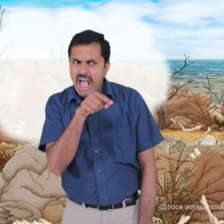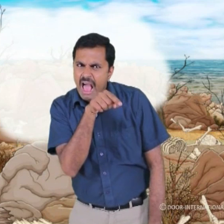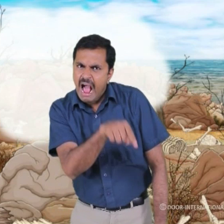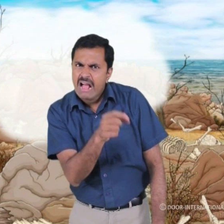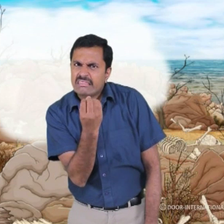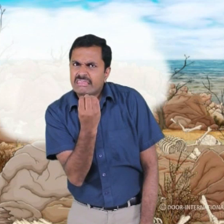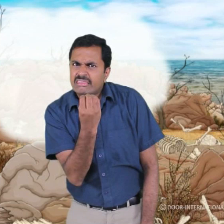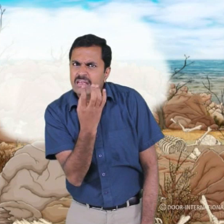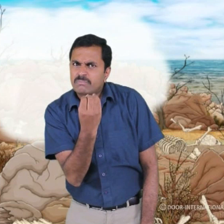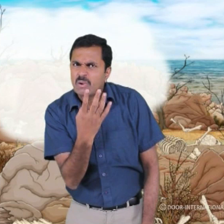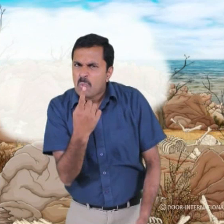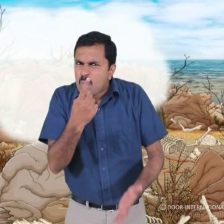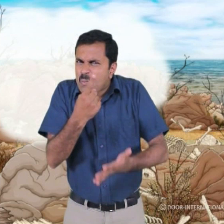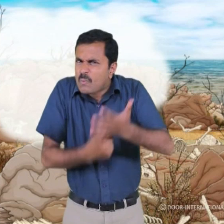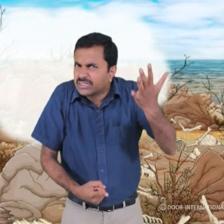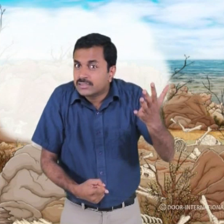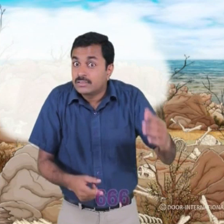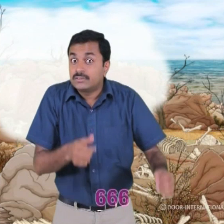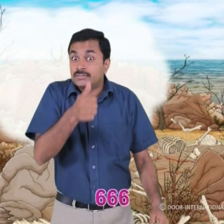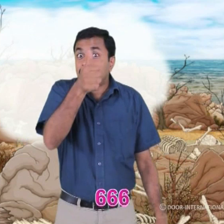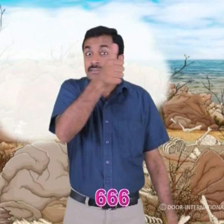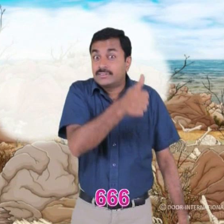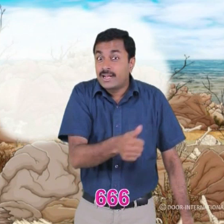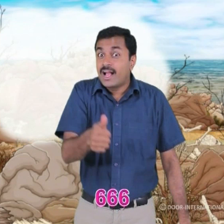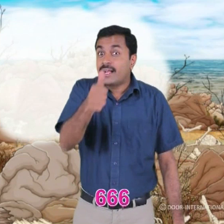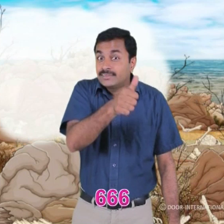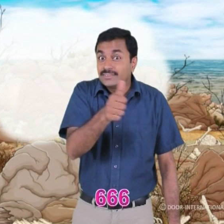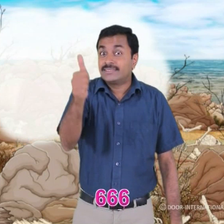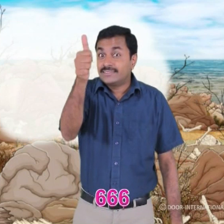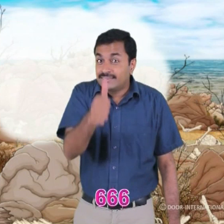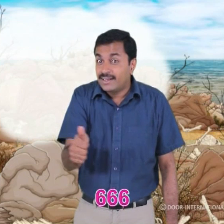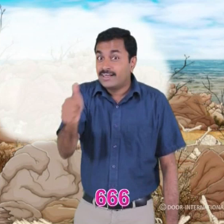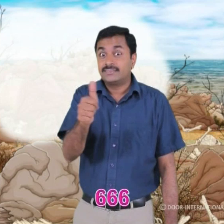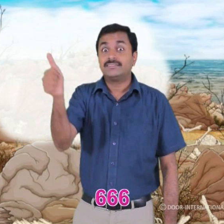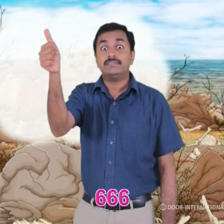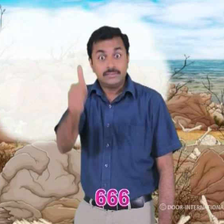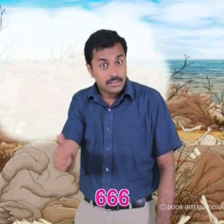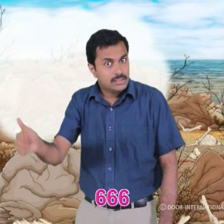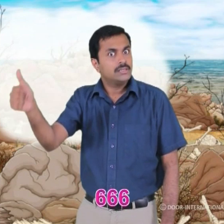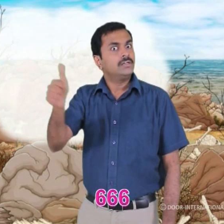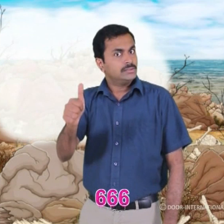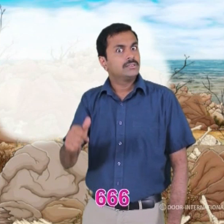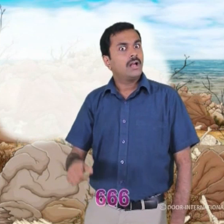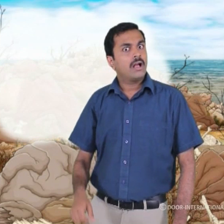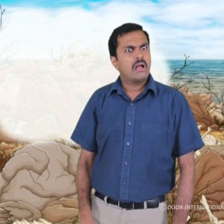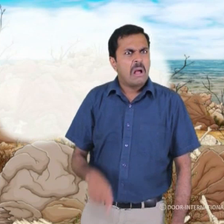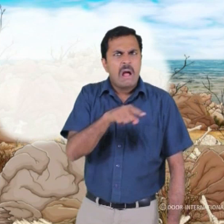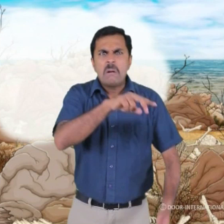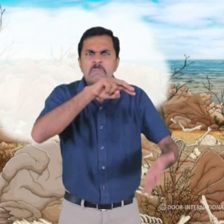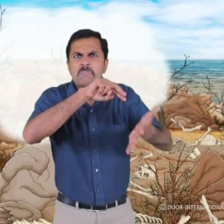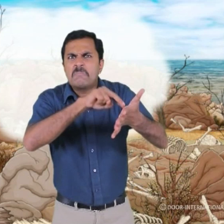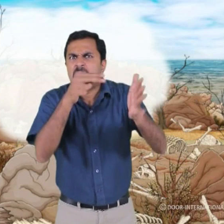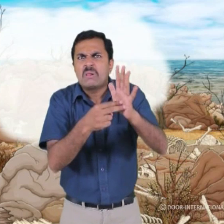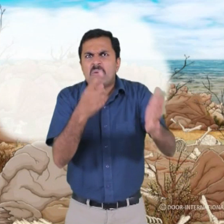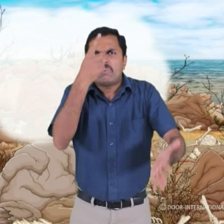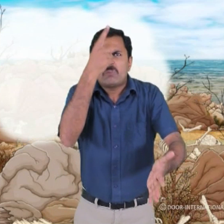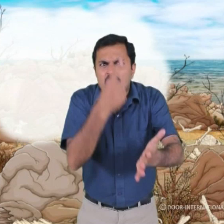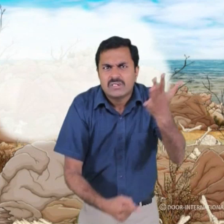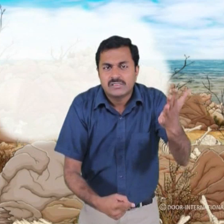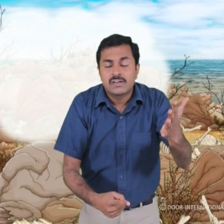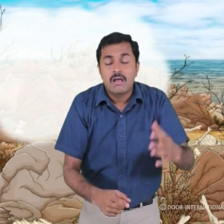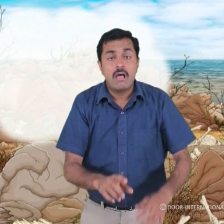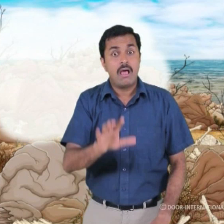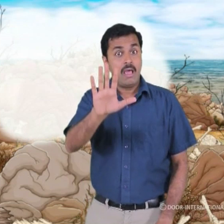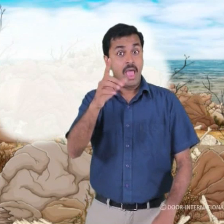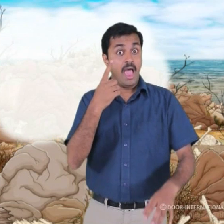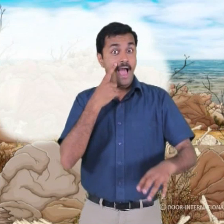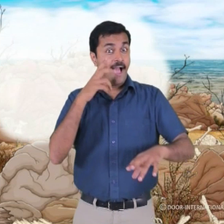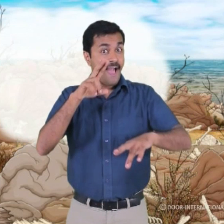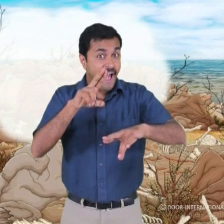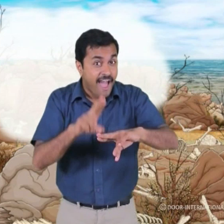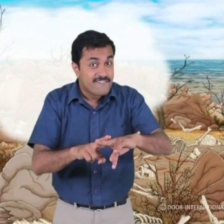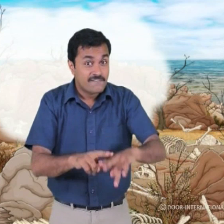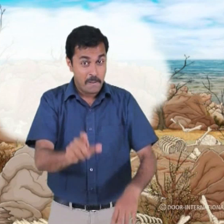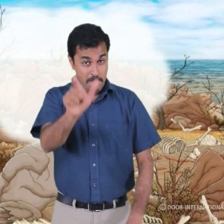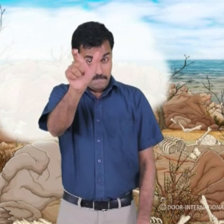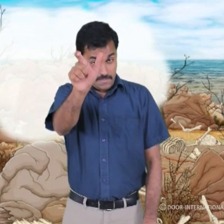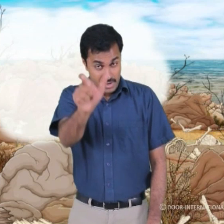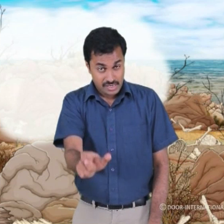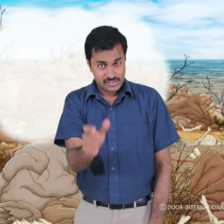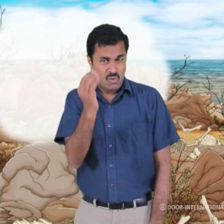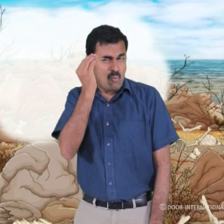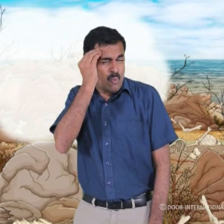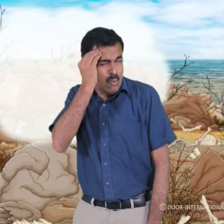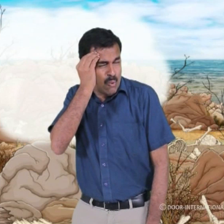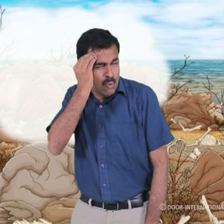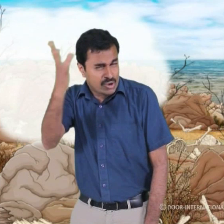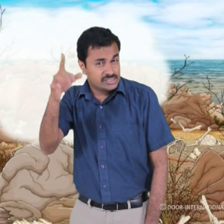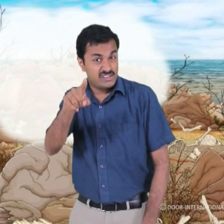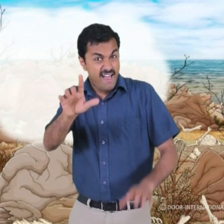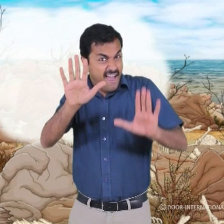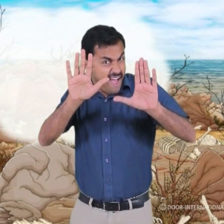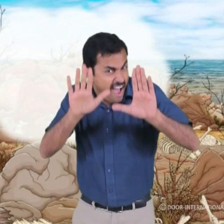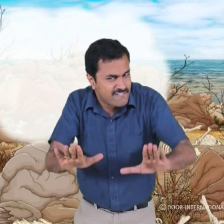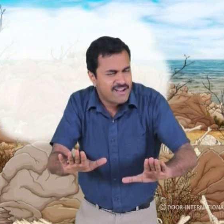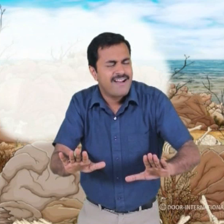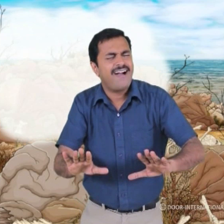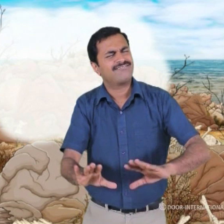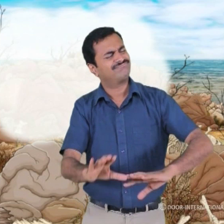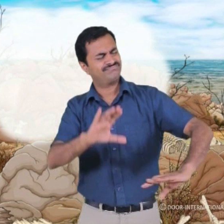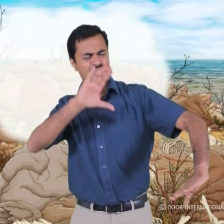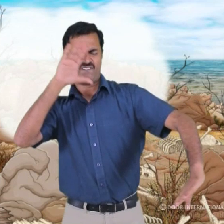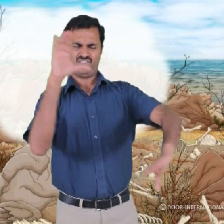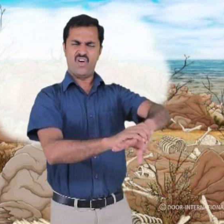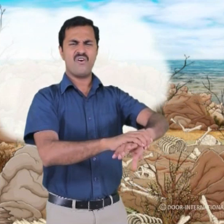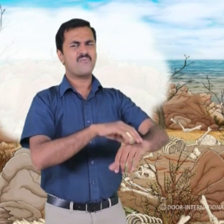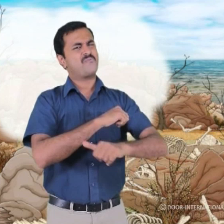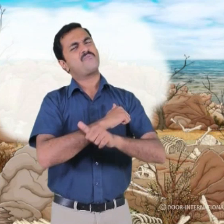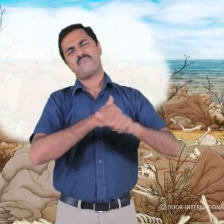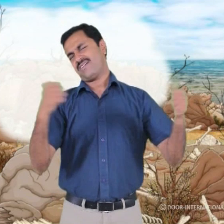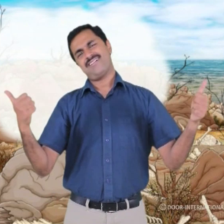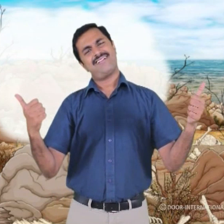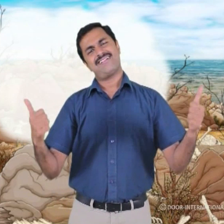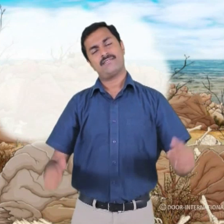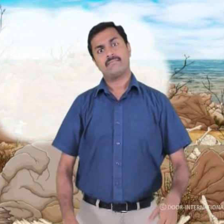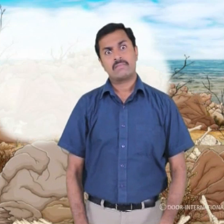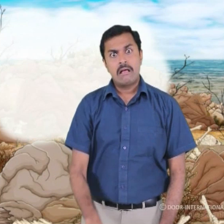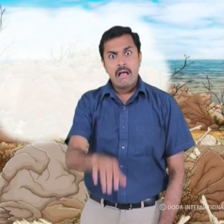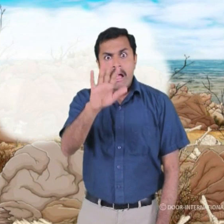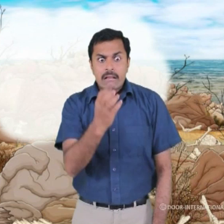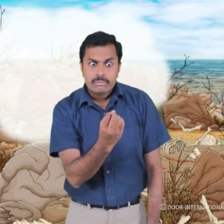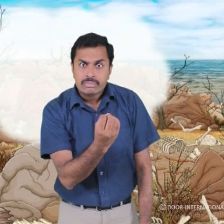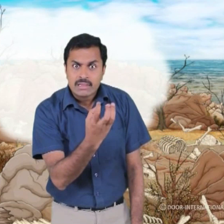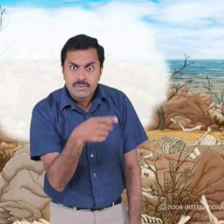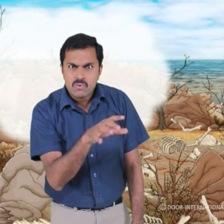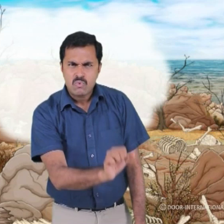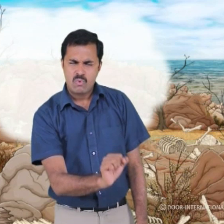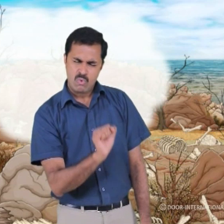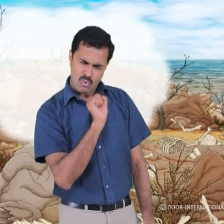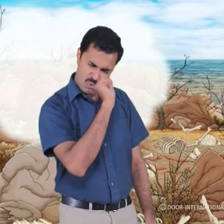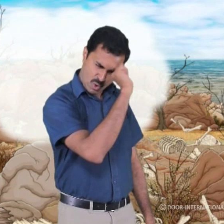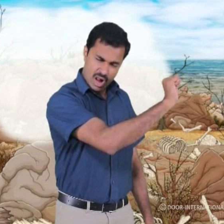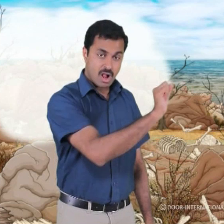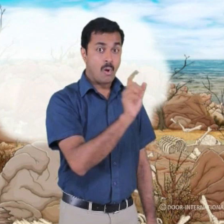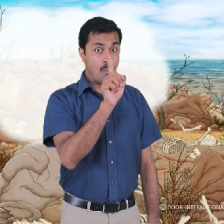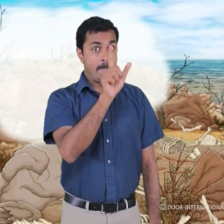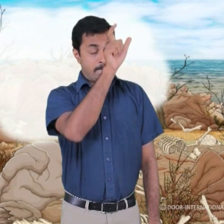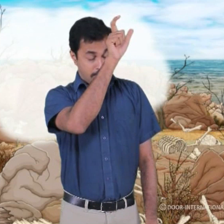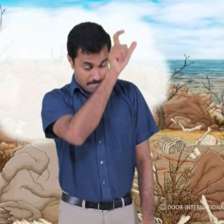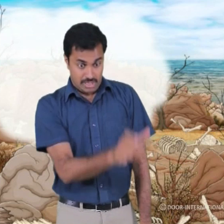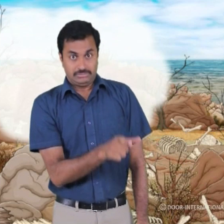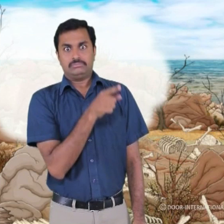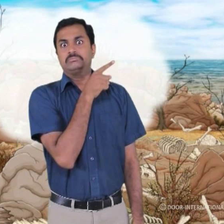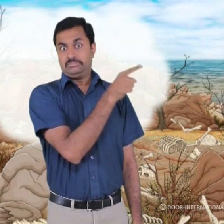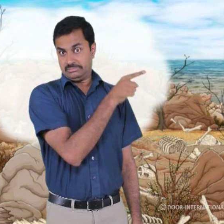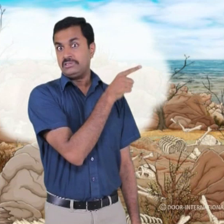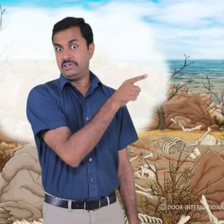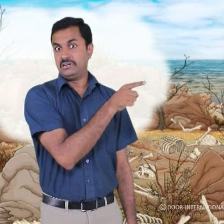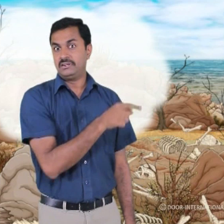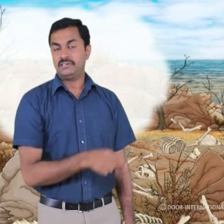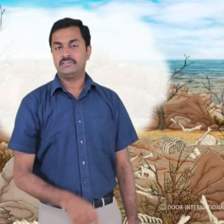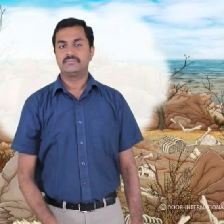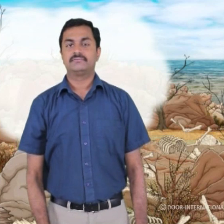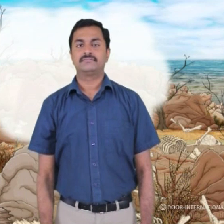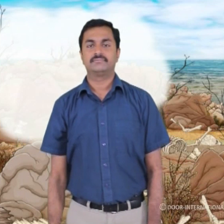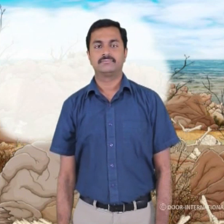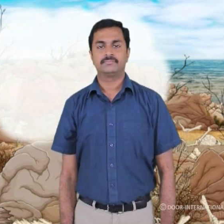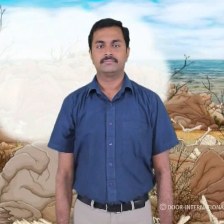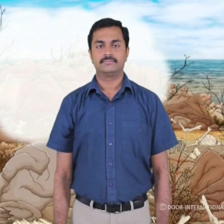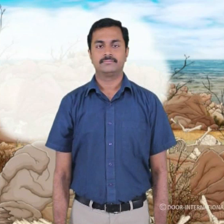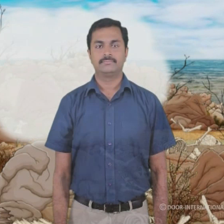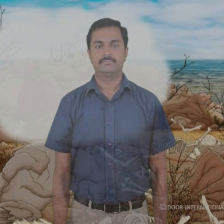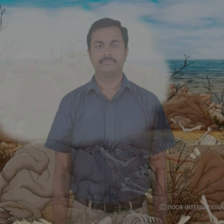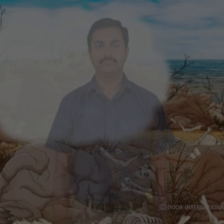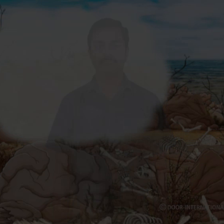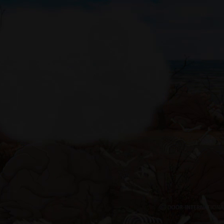Here is a call for wisdom: Let the one who has insight calculate the number of the beast, for it is the number of a man, and that number is 666.